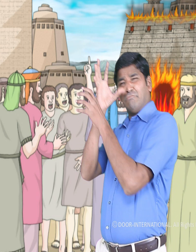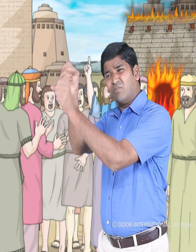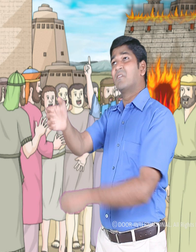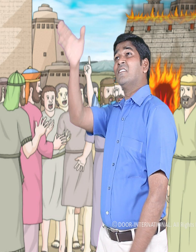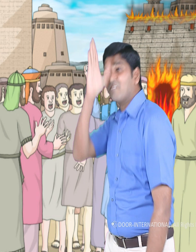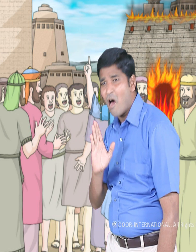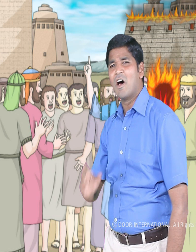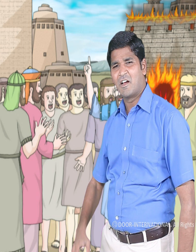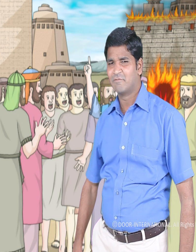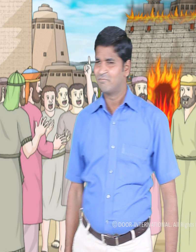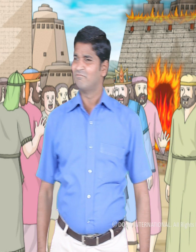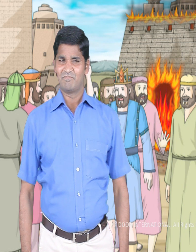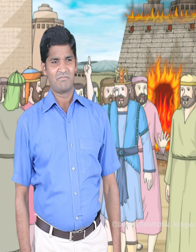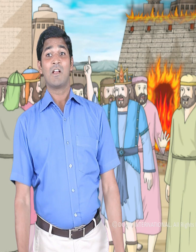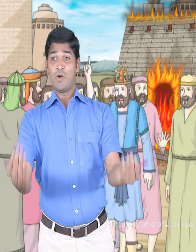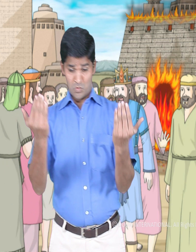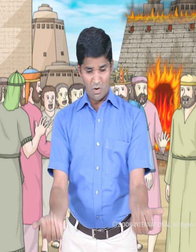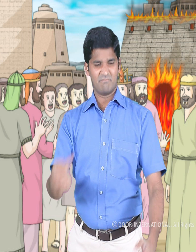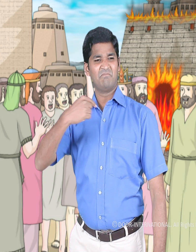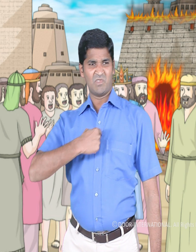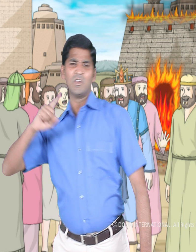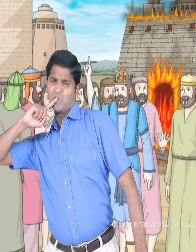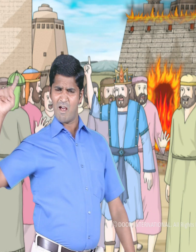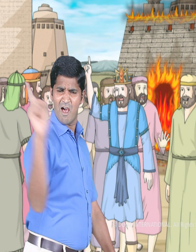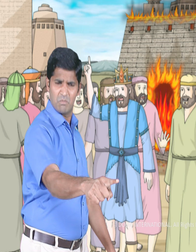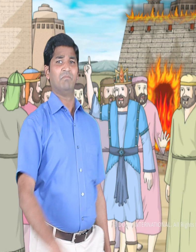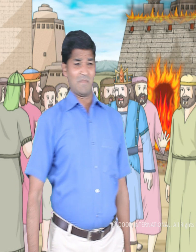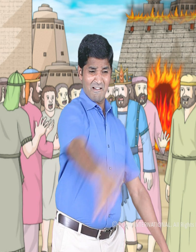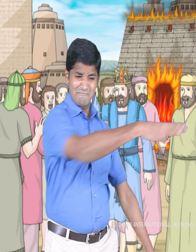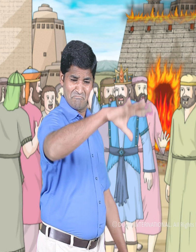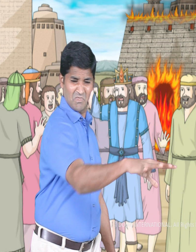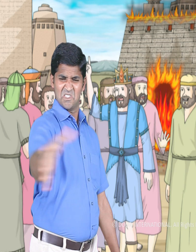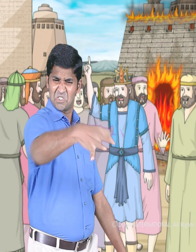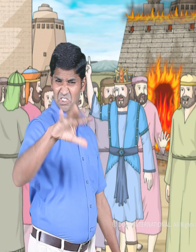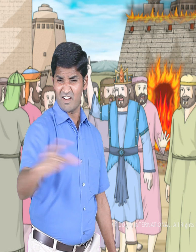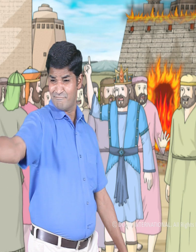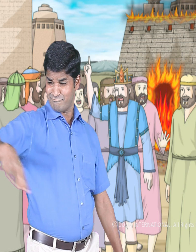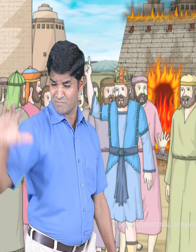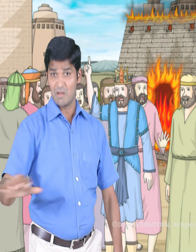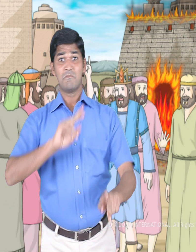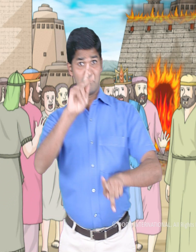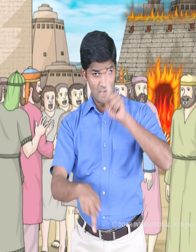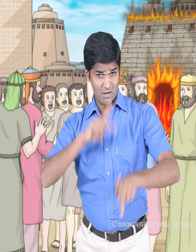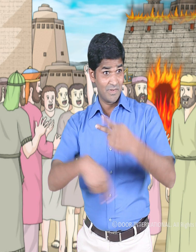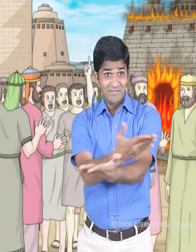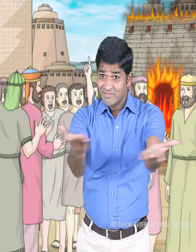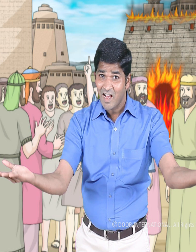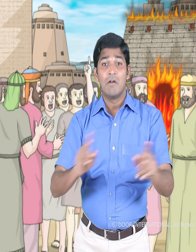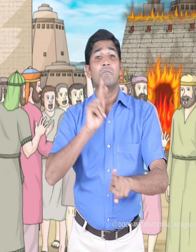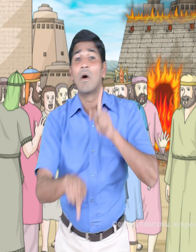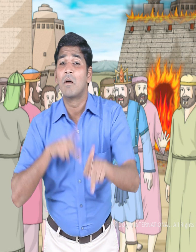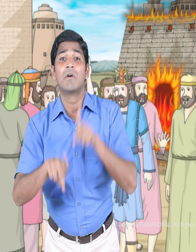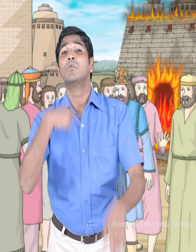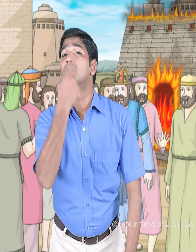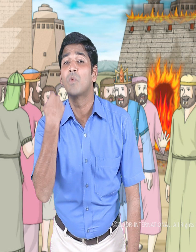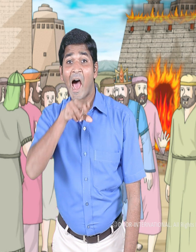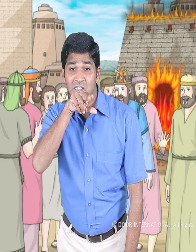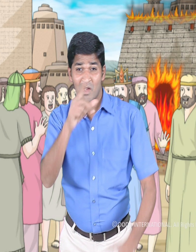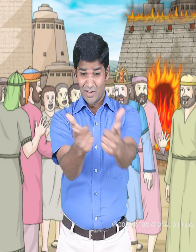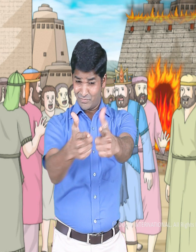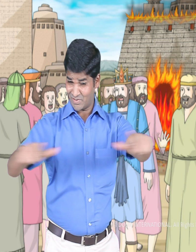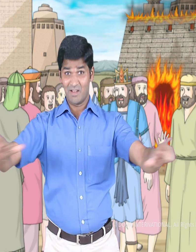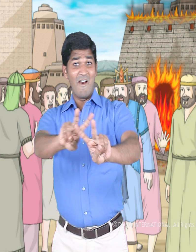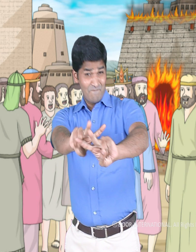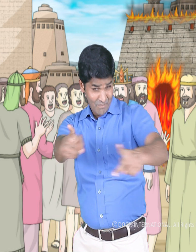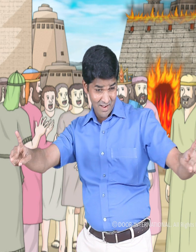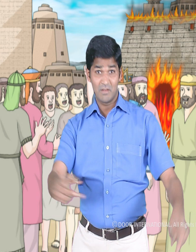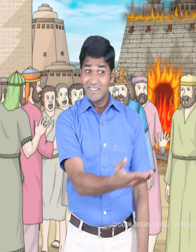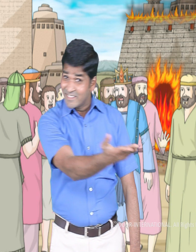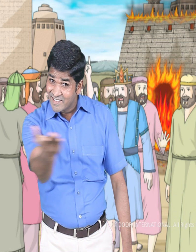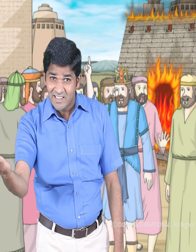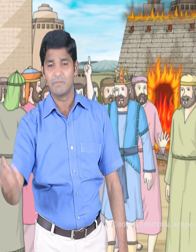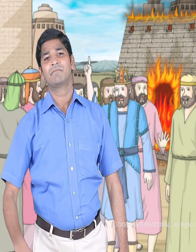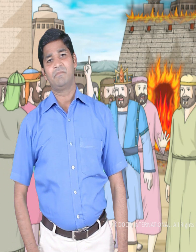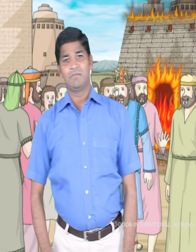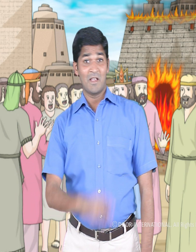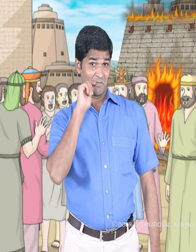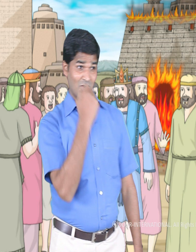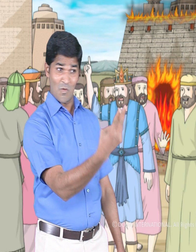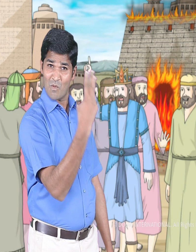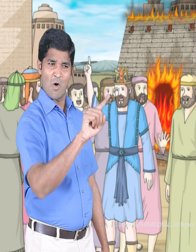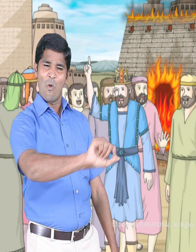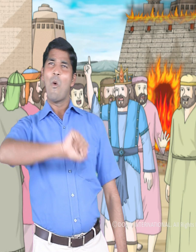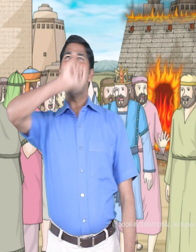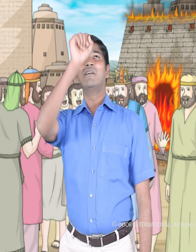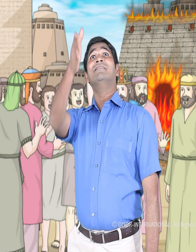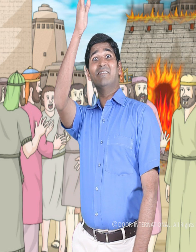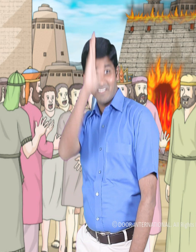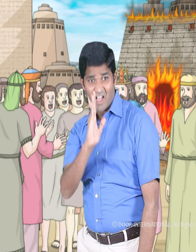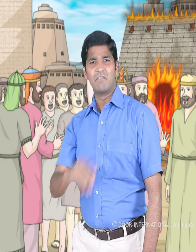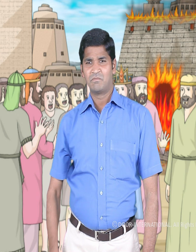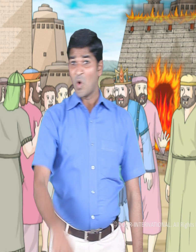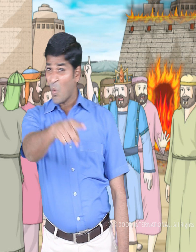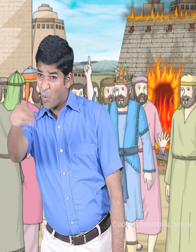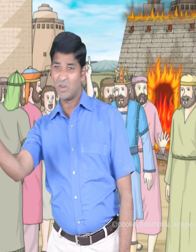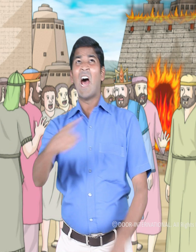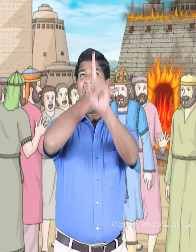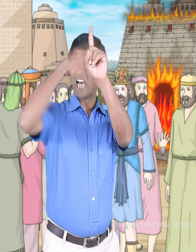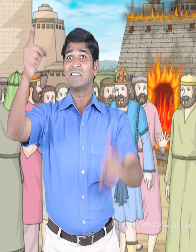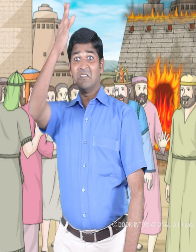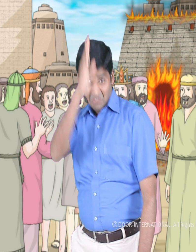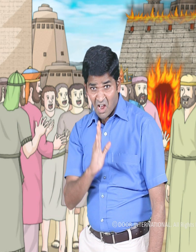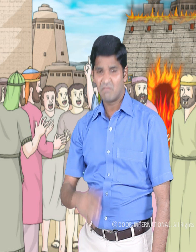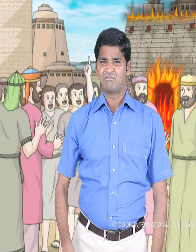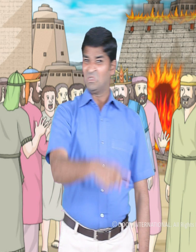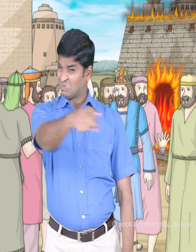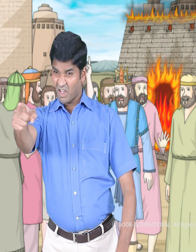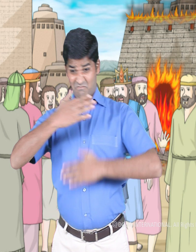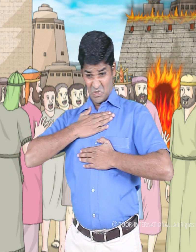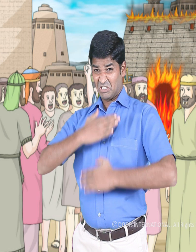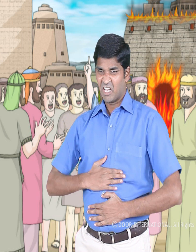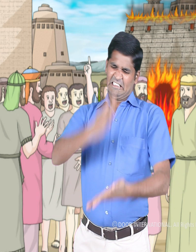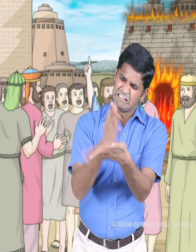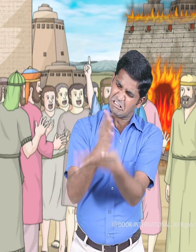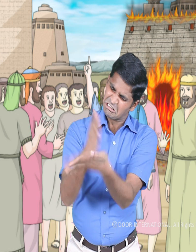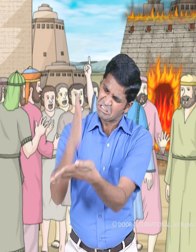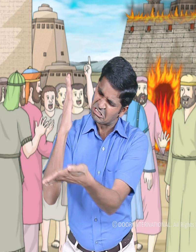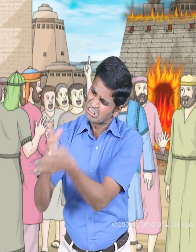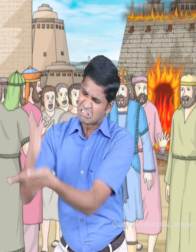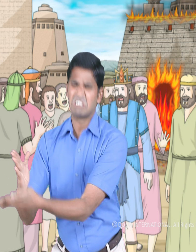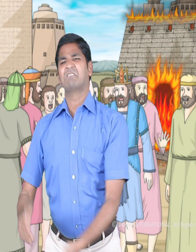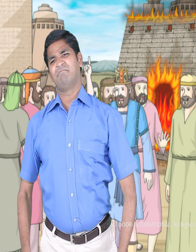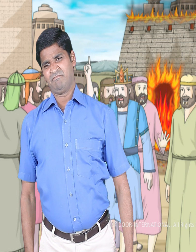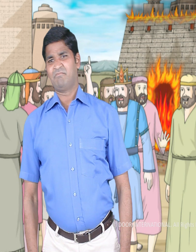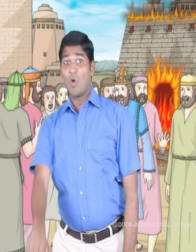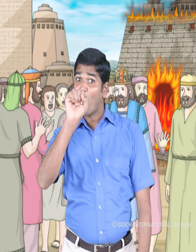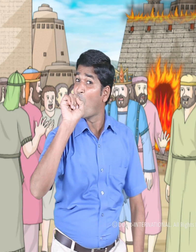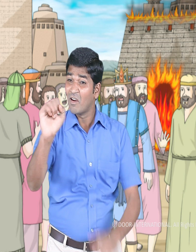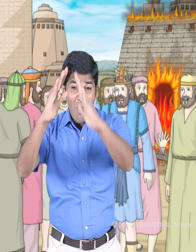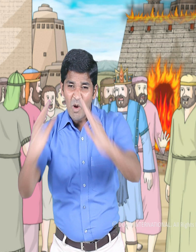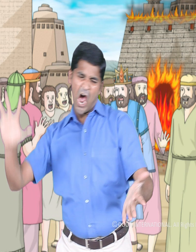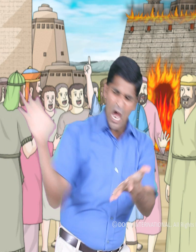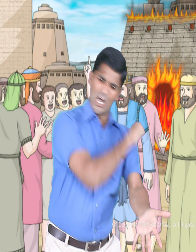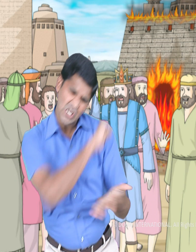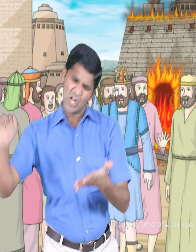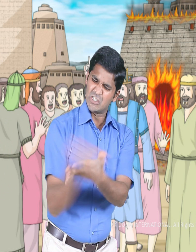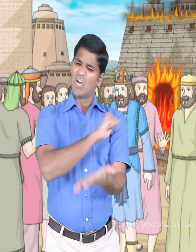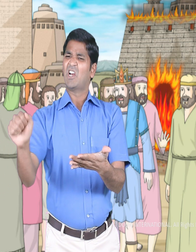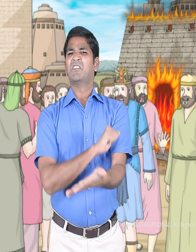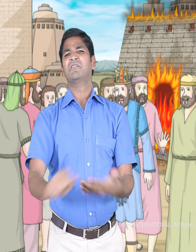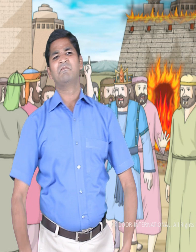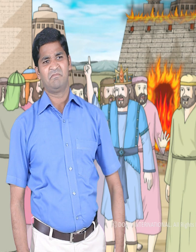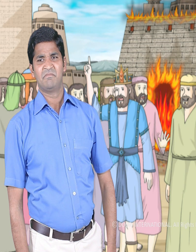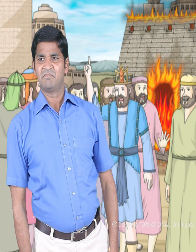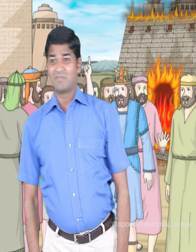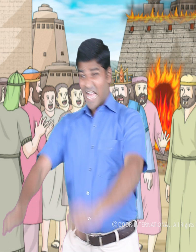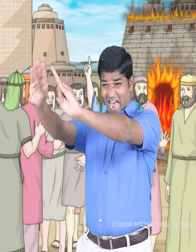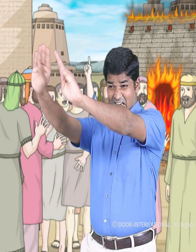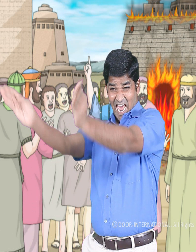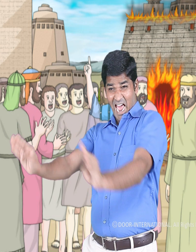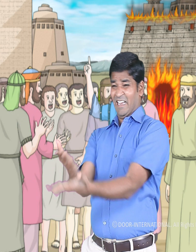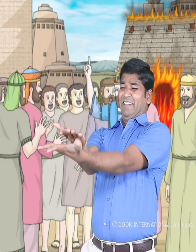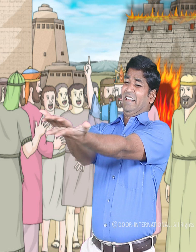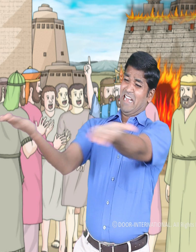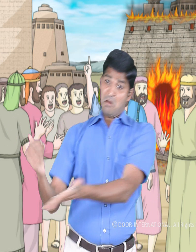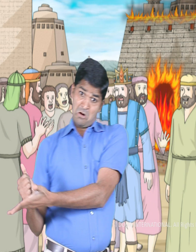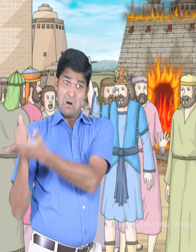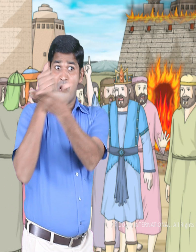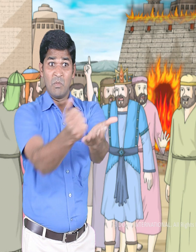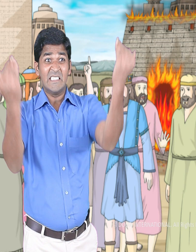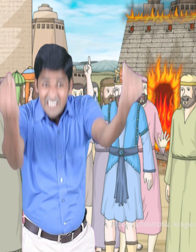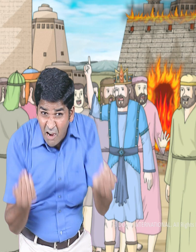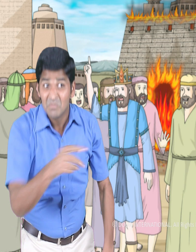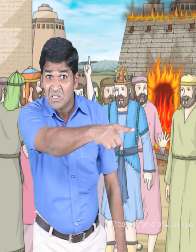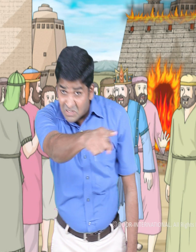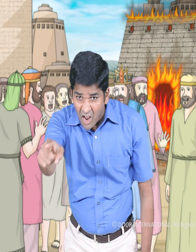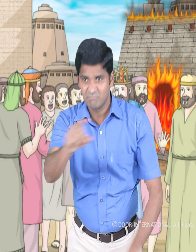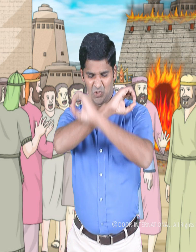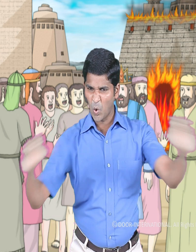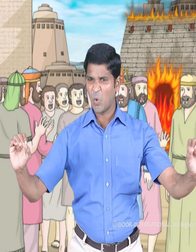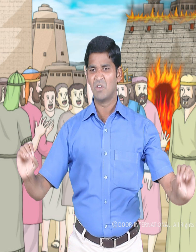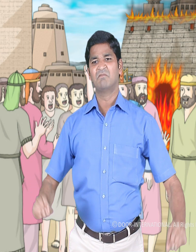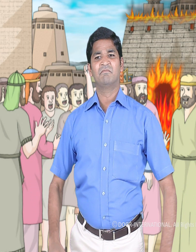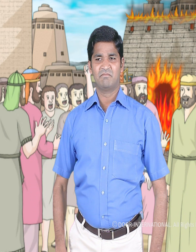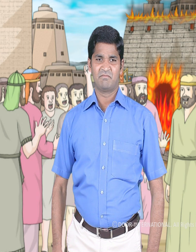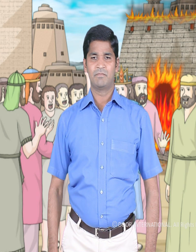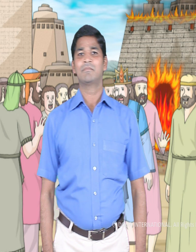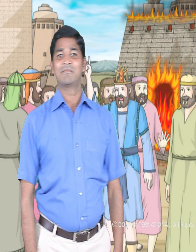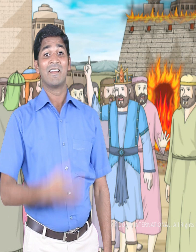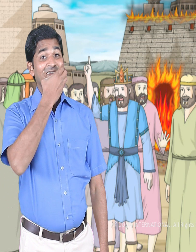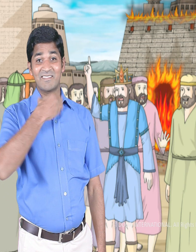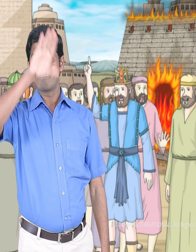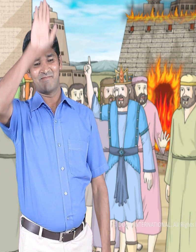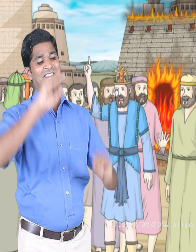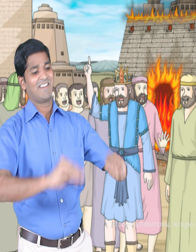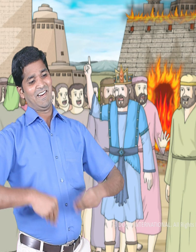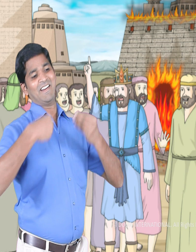Therefore I decree that the people of any nation or language who say anything offensive against the God of Shadrach, Meshach, and Abednego will be cut into pieces and their houses reduced to rubble.